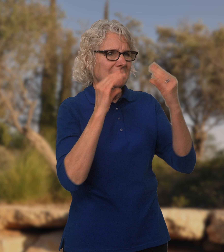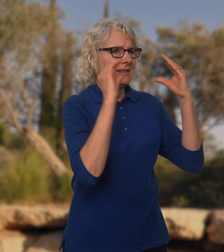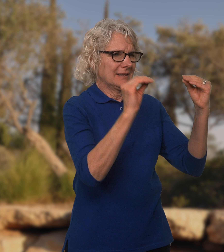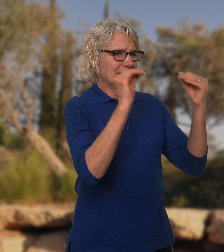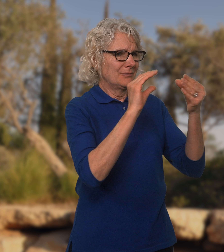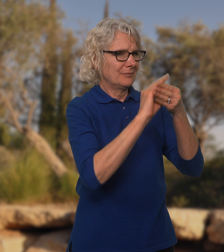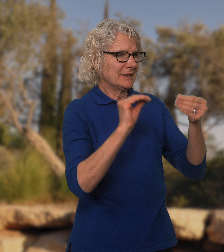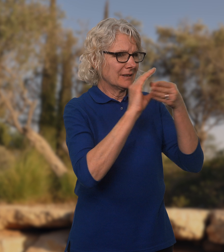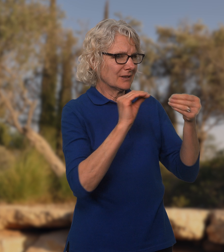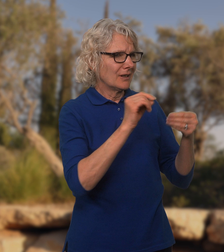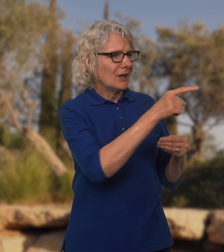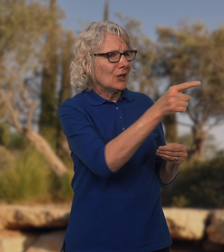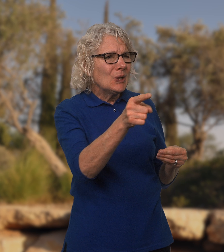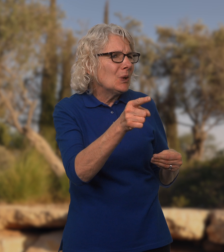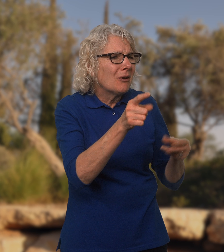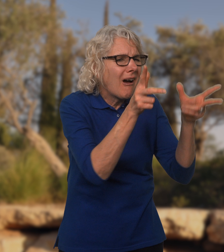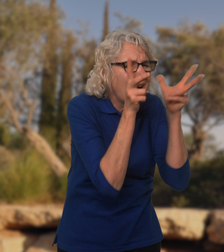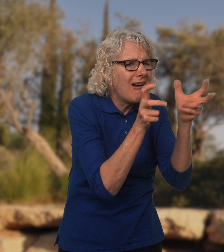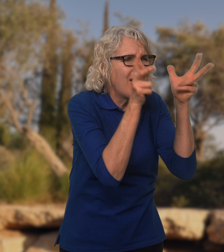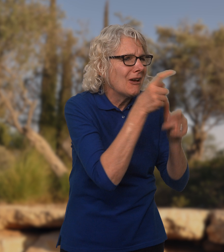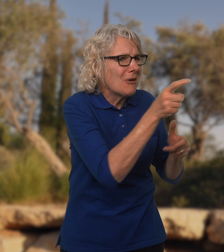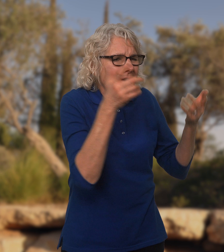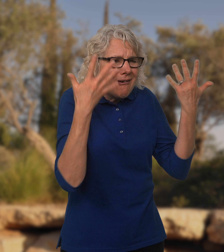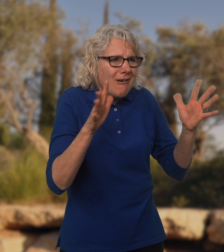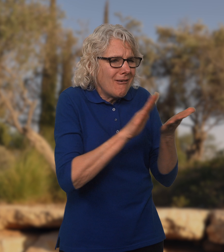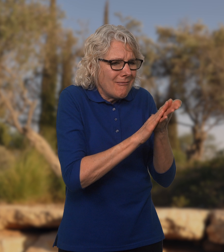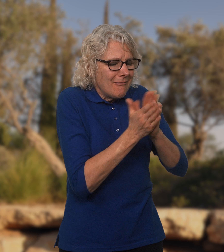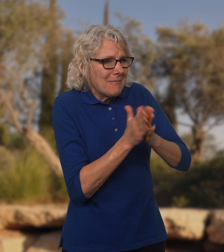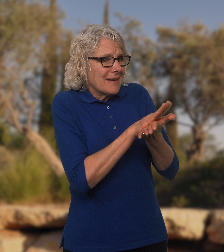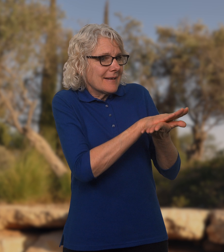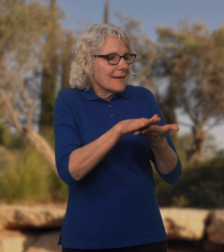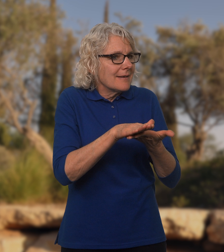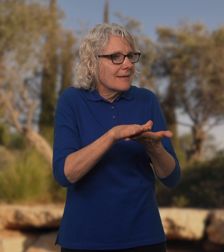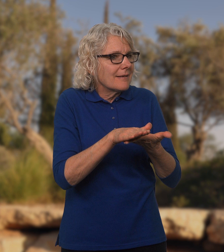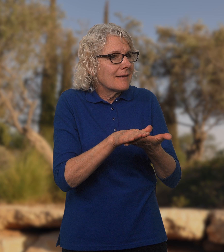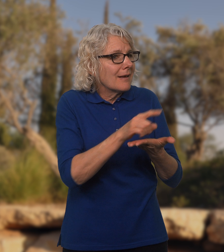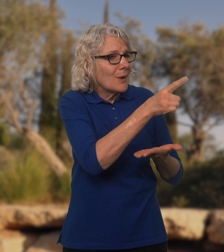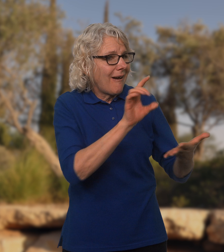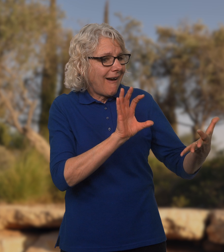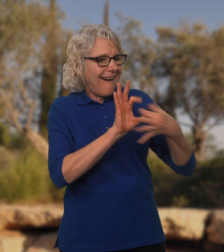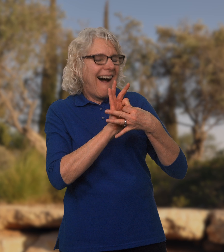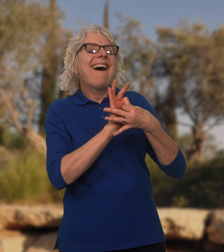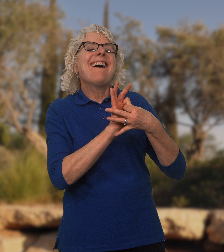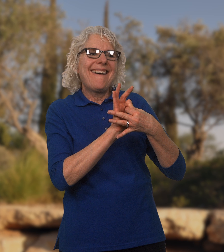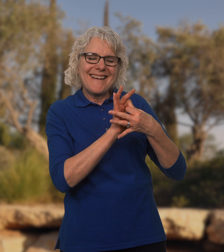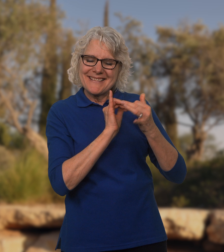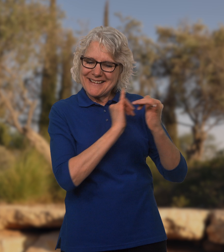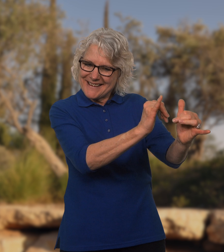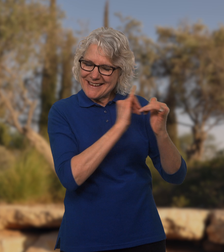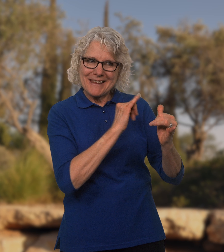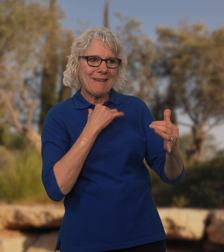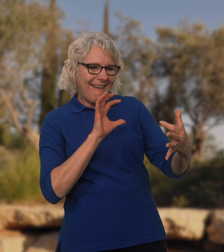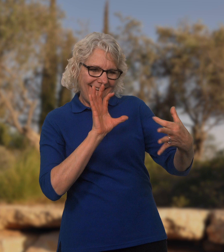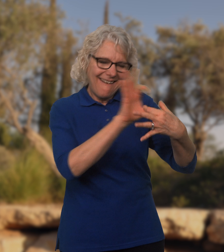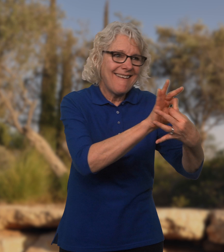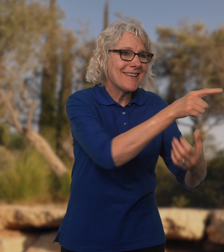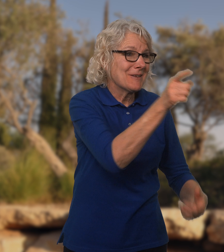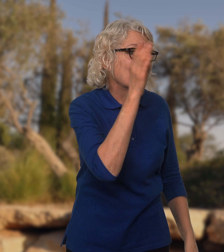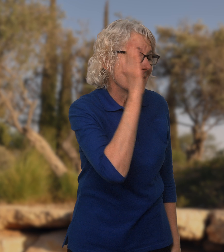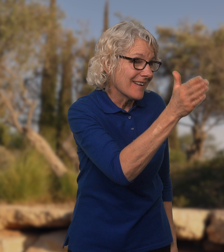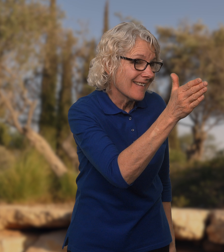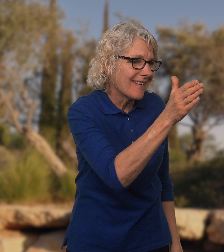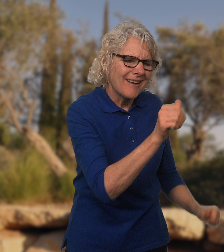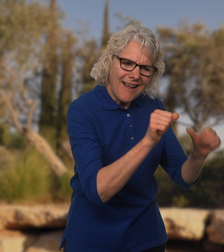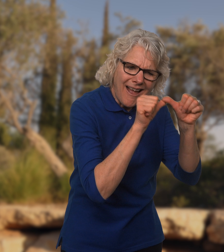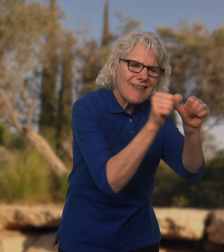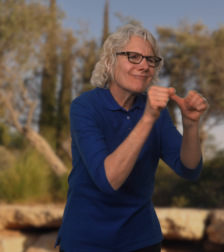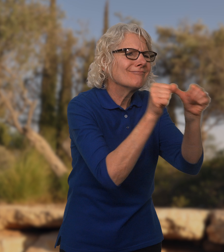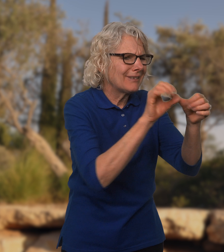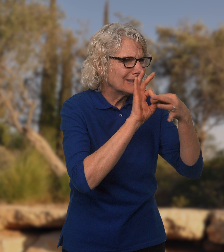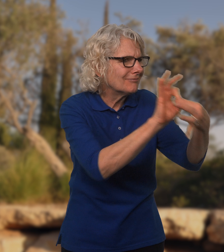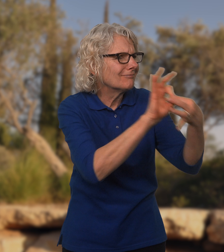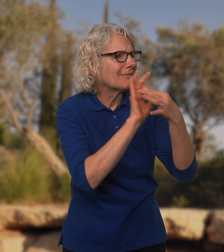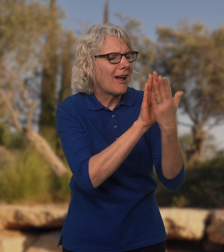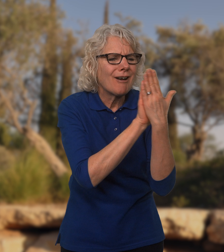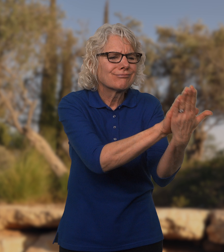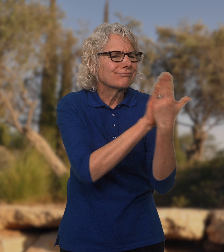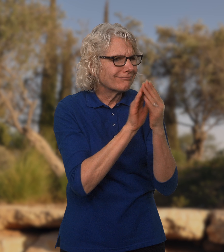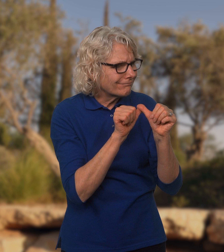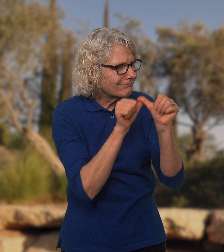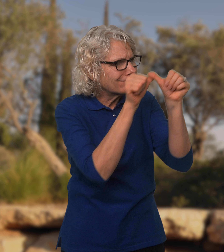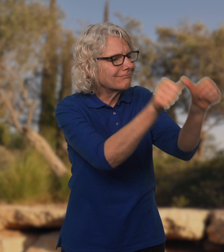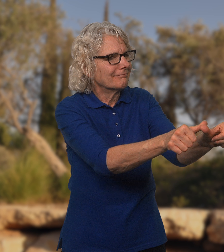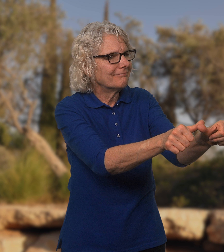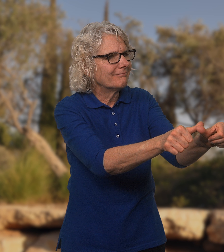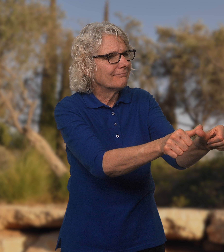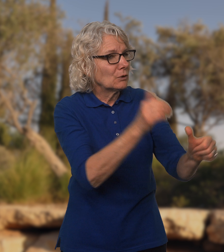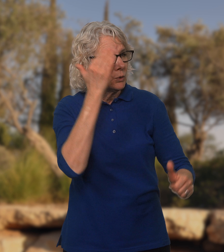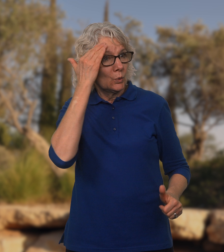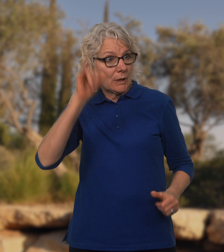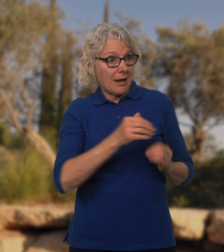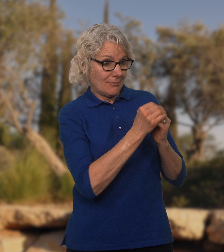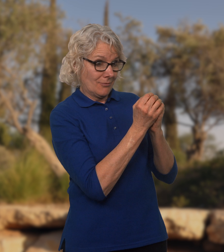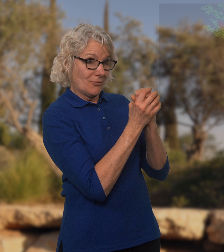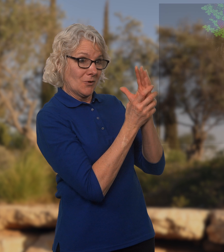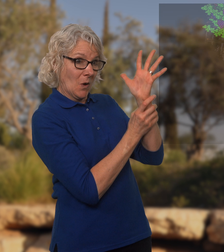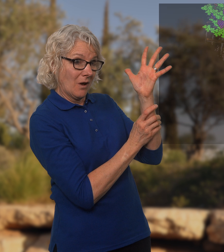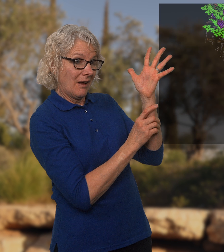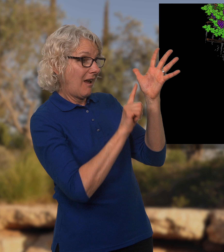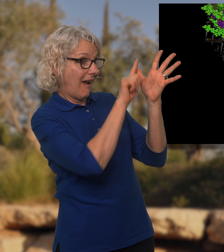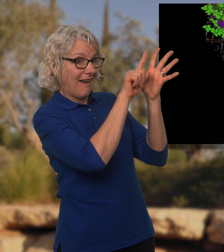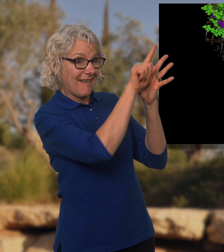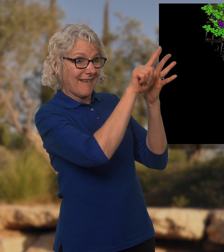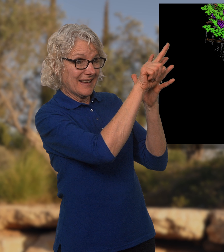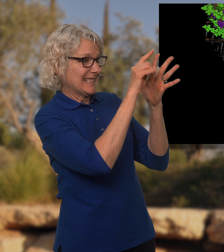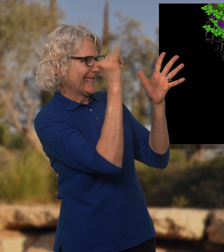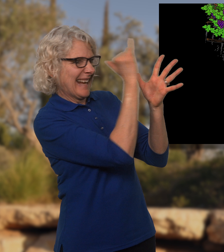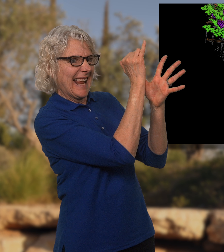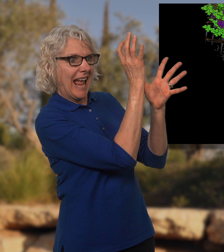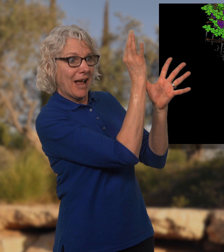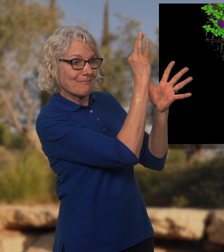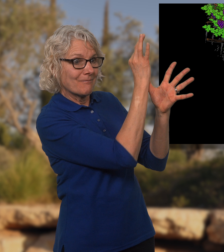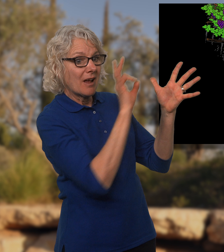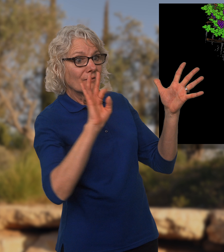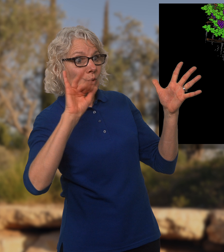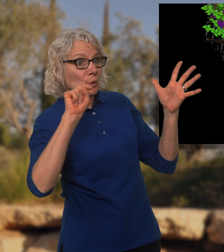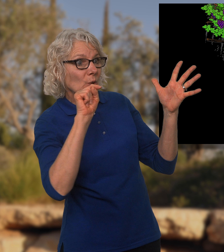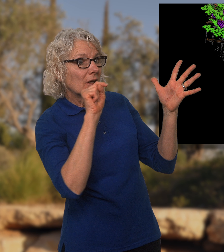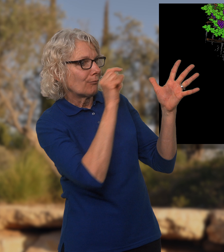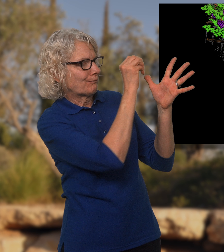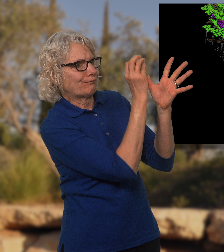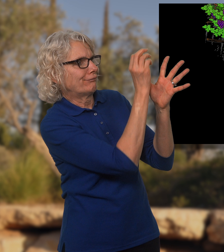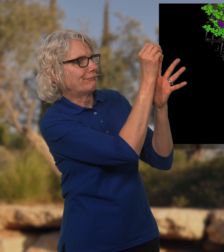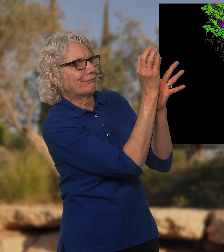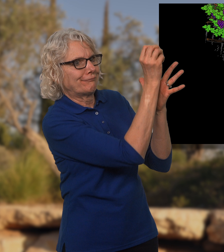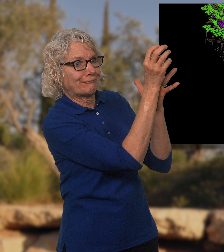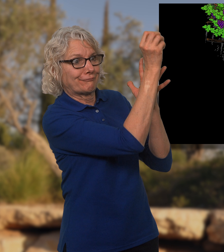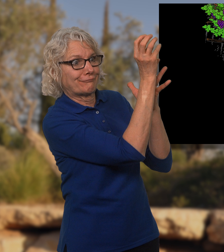You are already clean because of the word I have spoken to you.